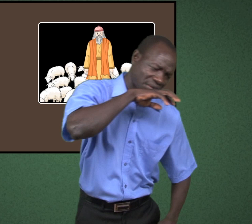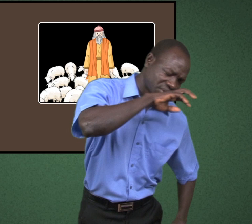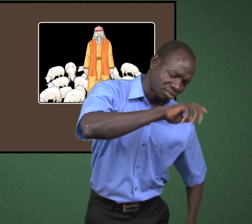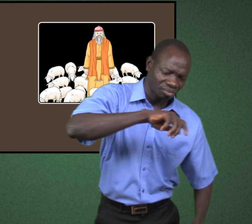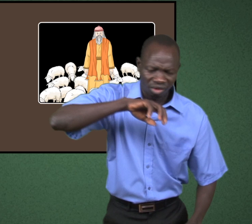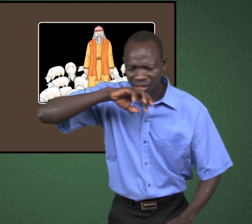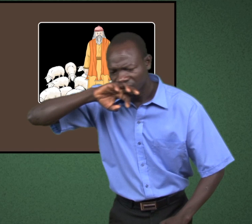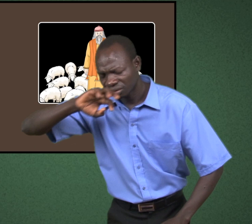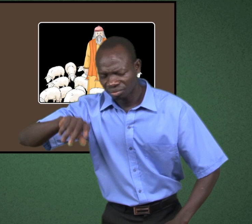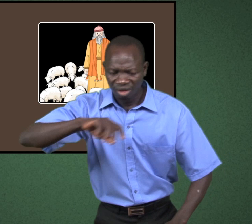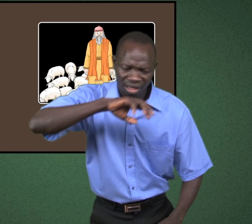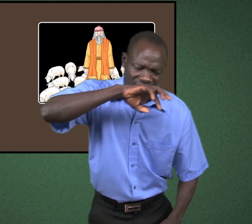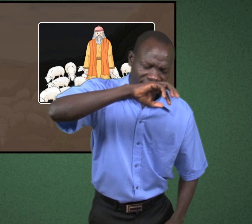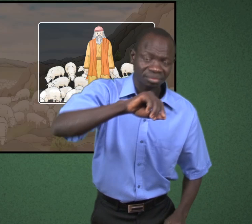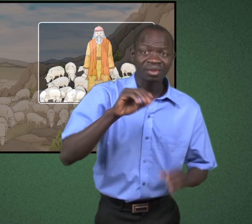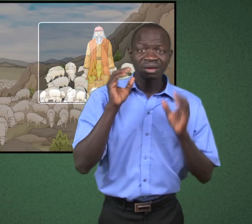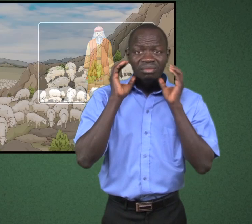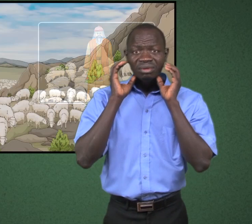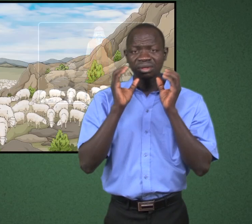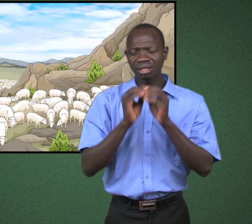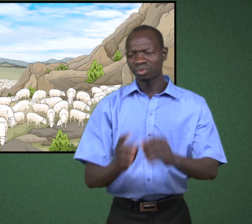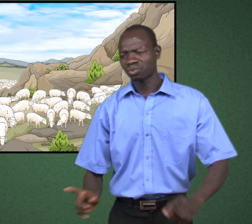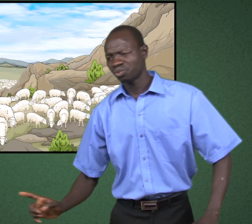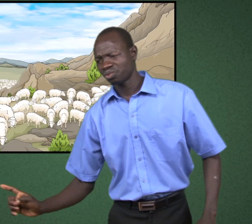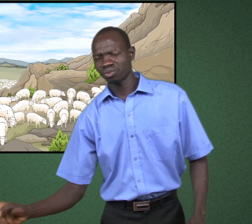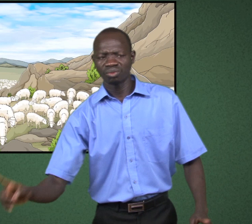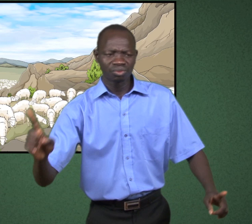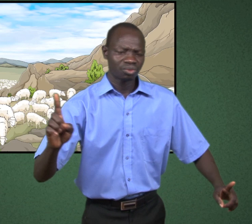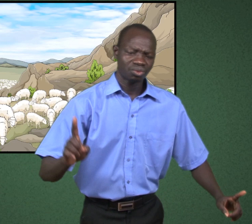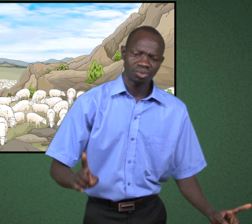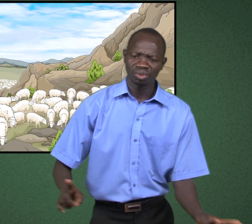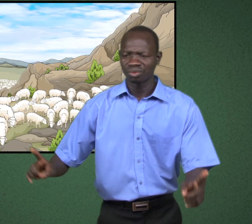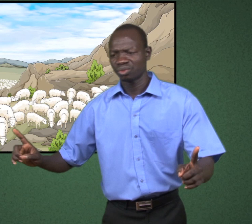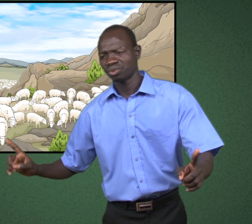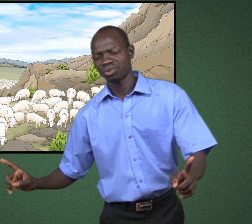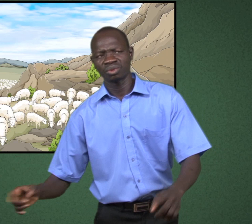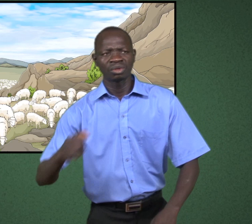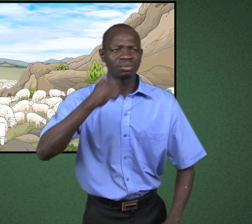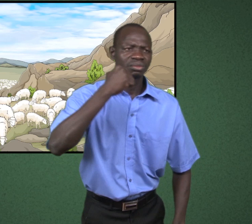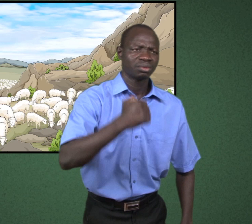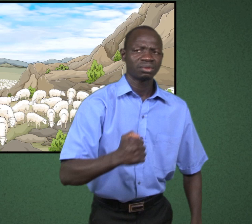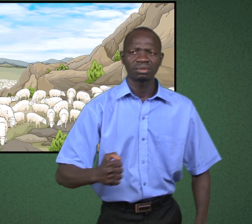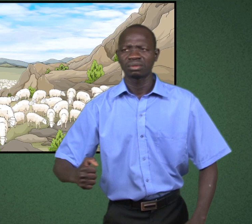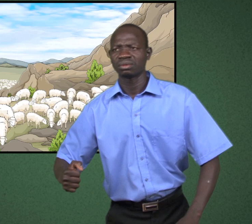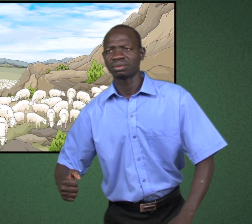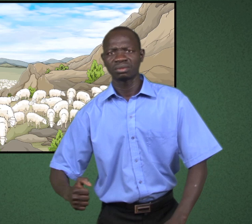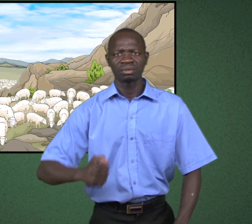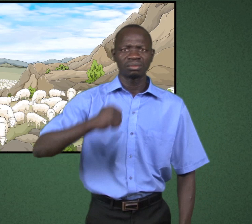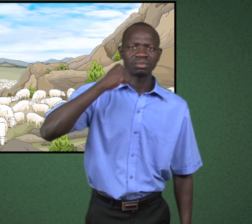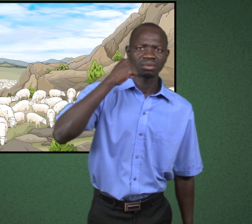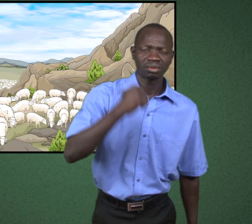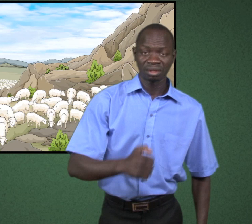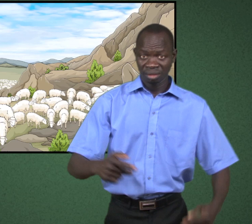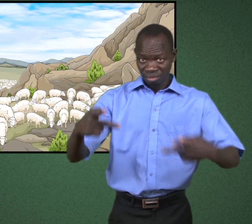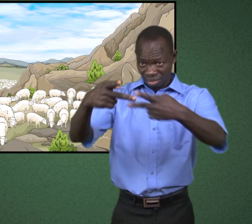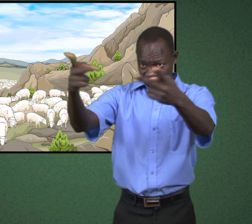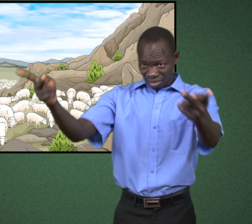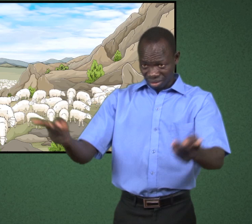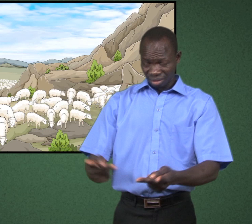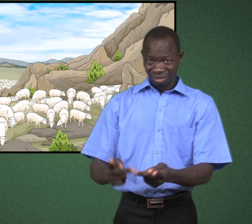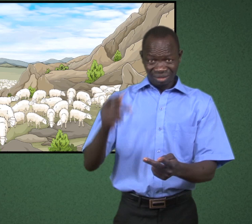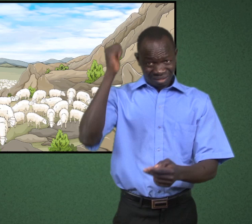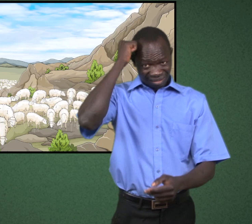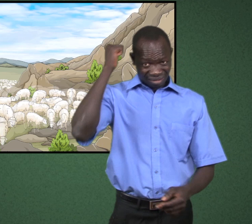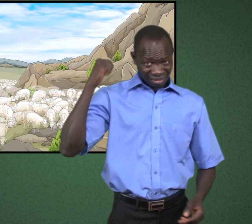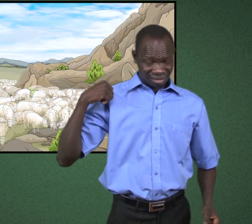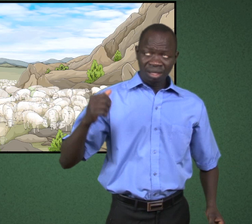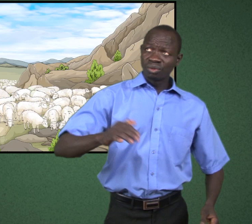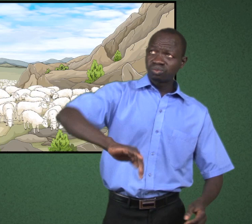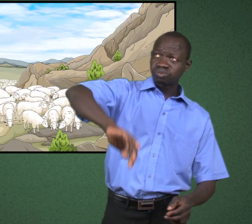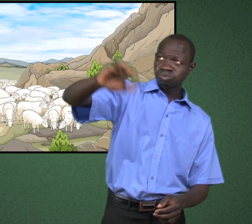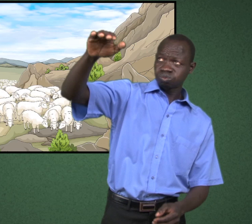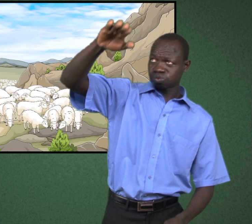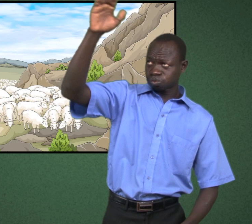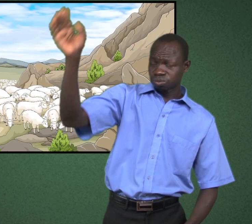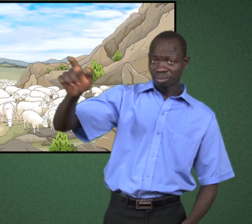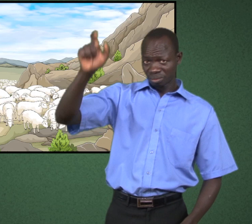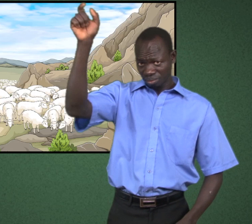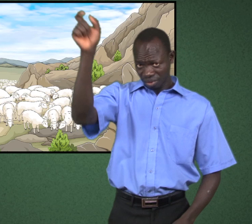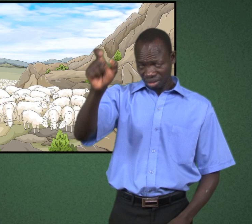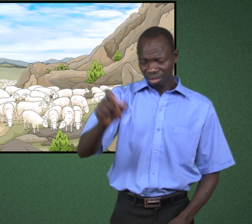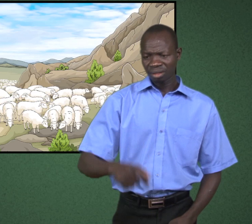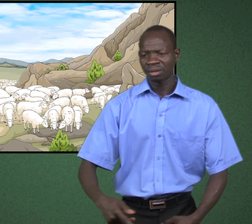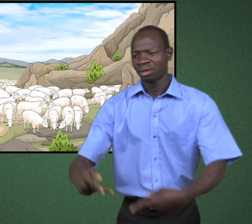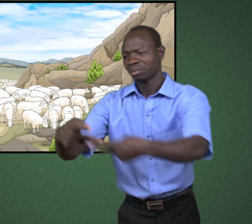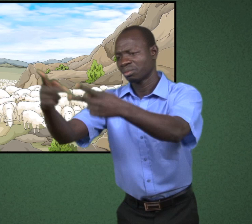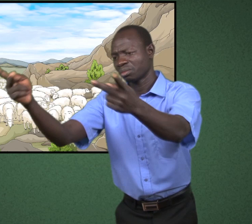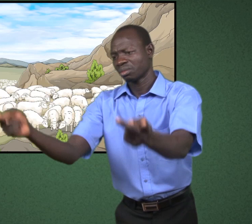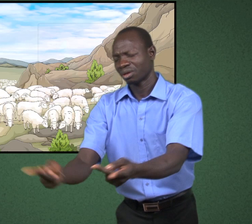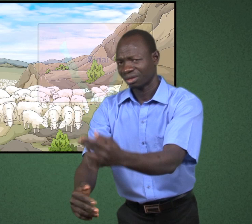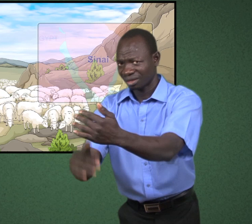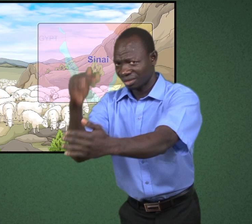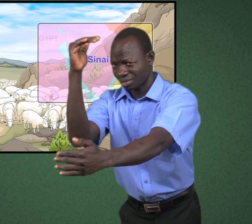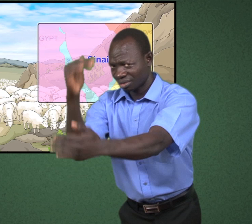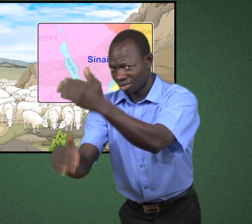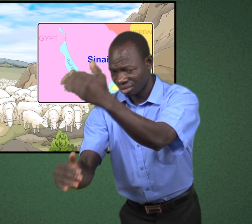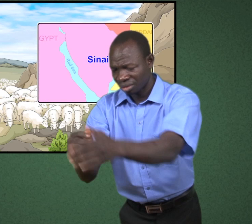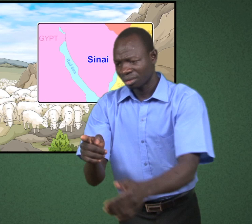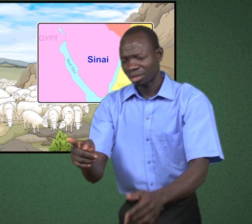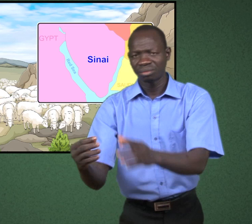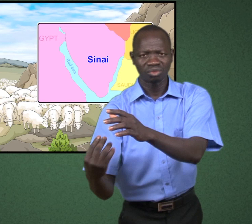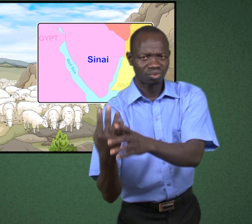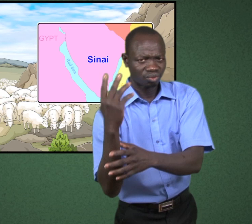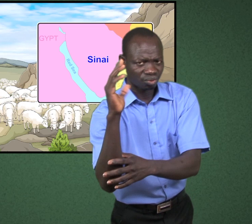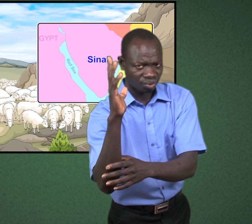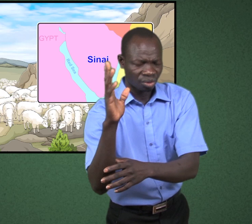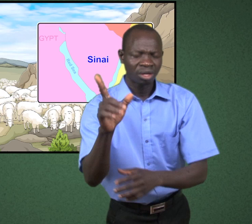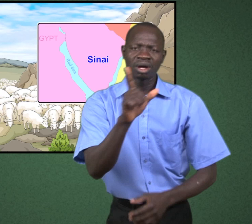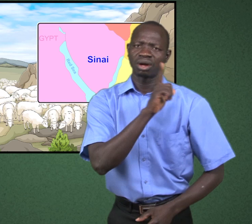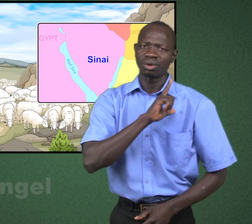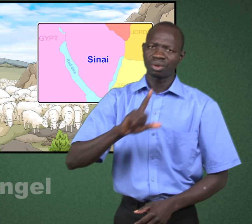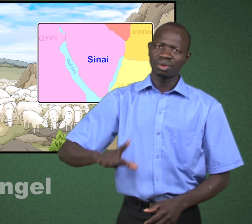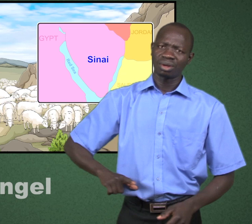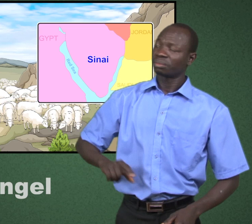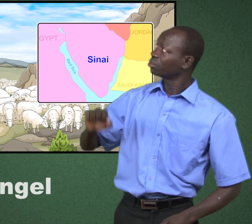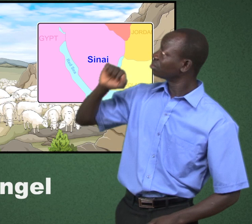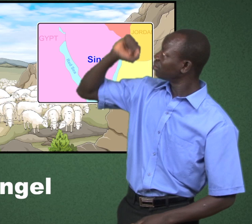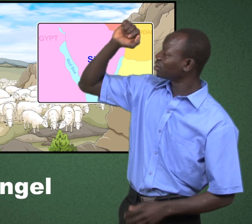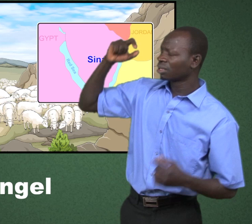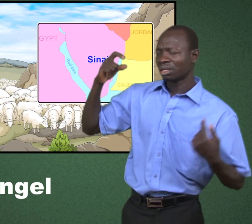He led the flock to the far side of the wilderness and came to Horeb, the mountain of God.